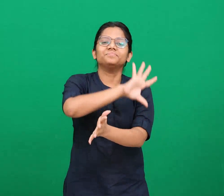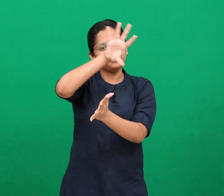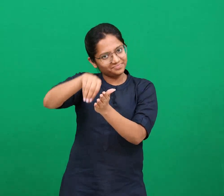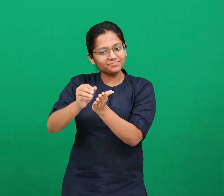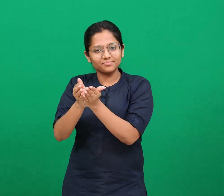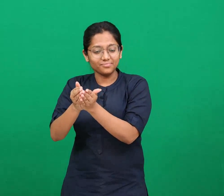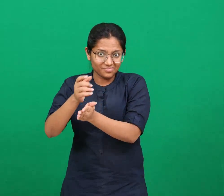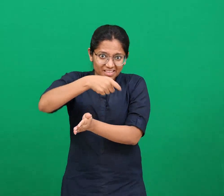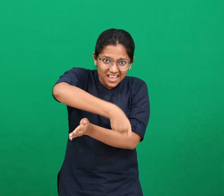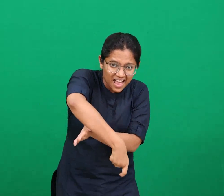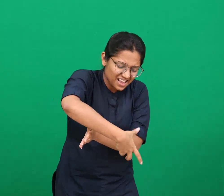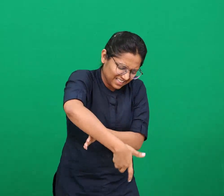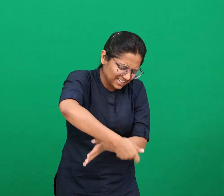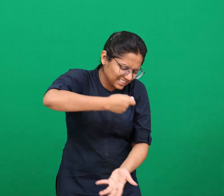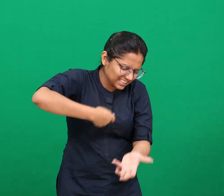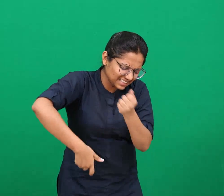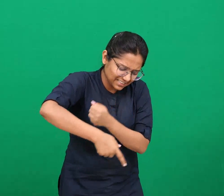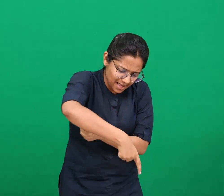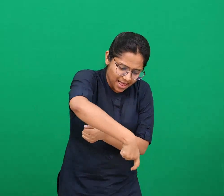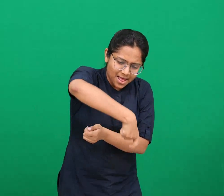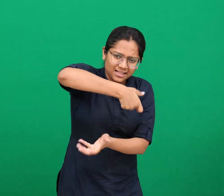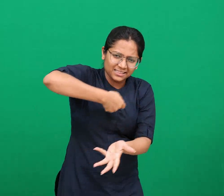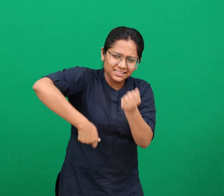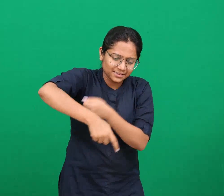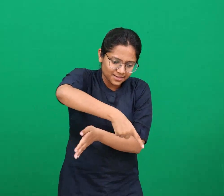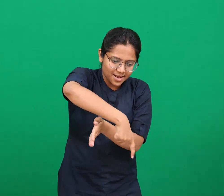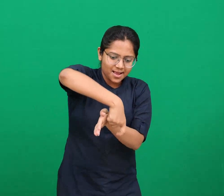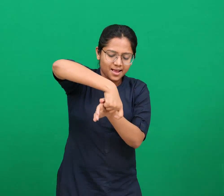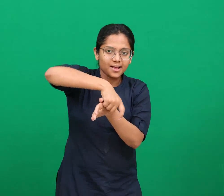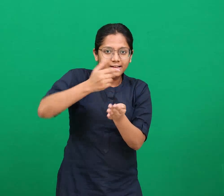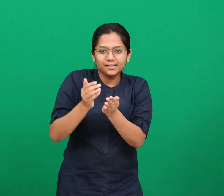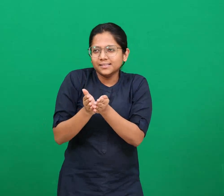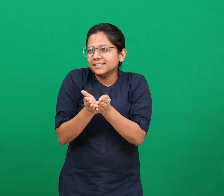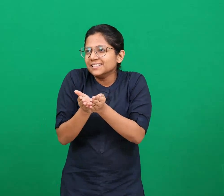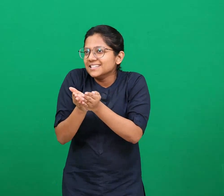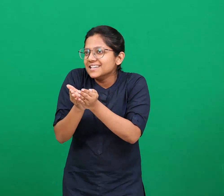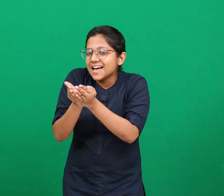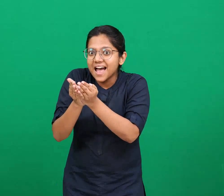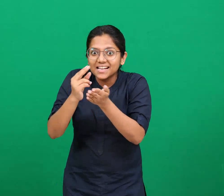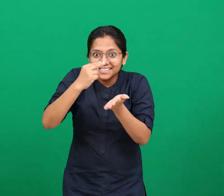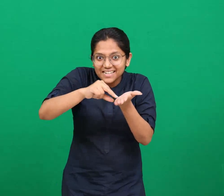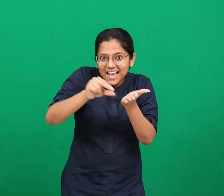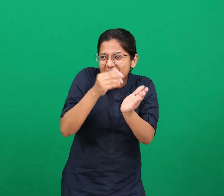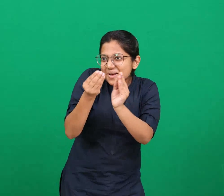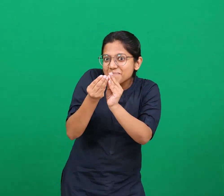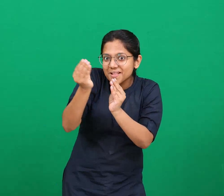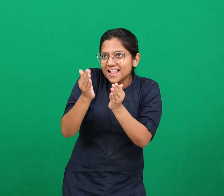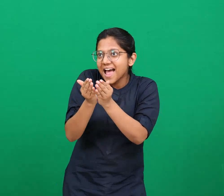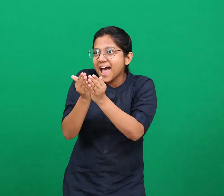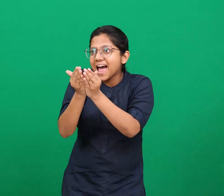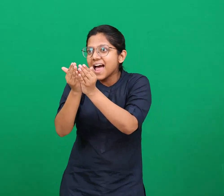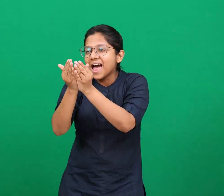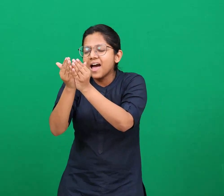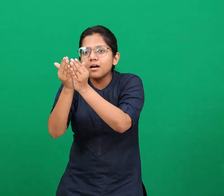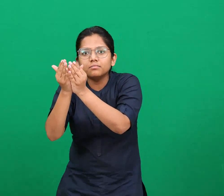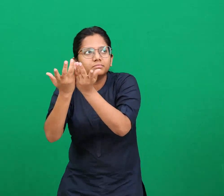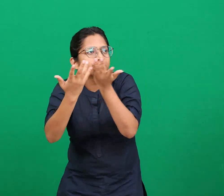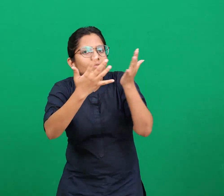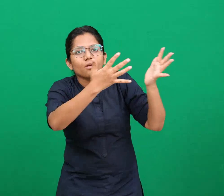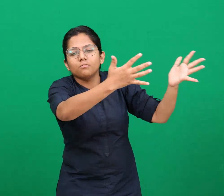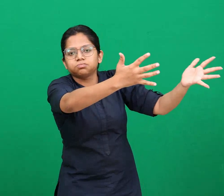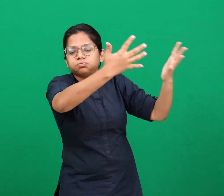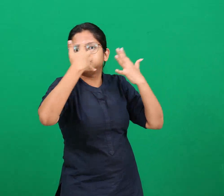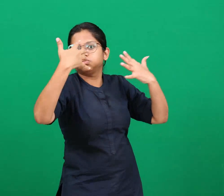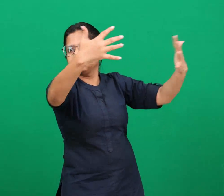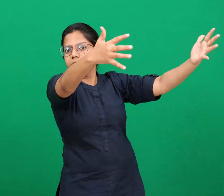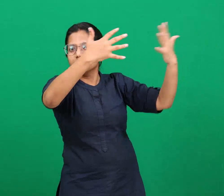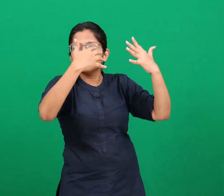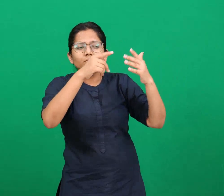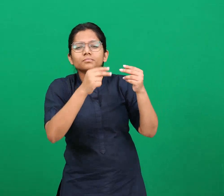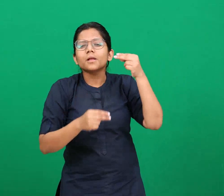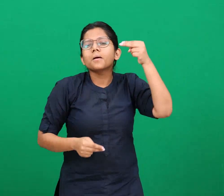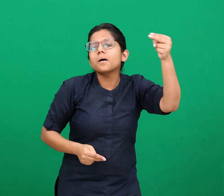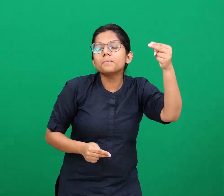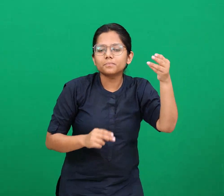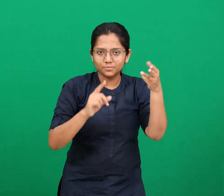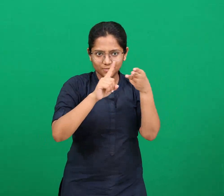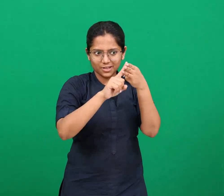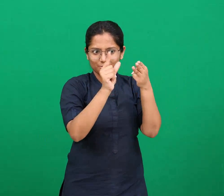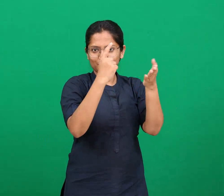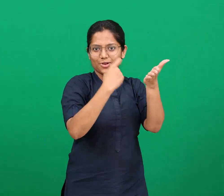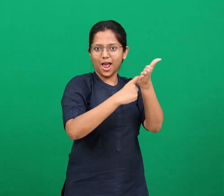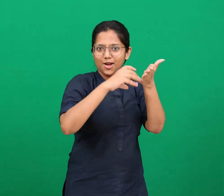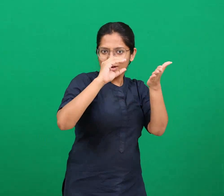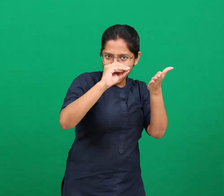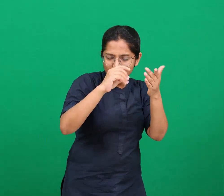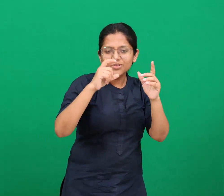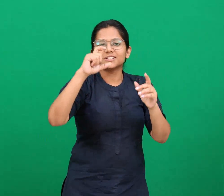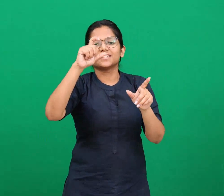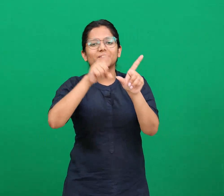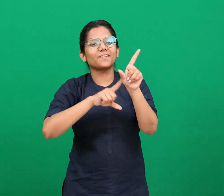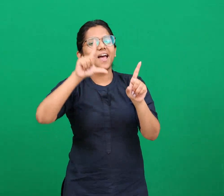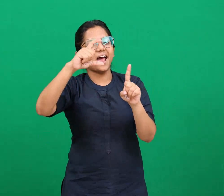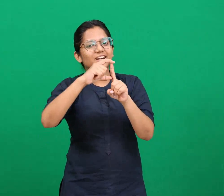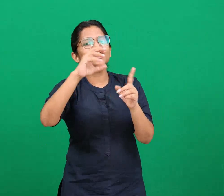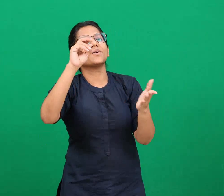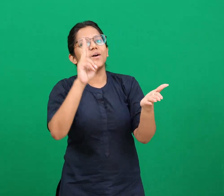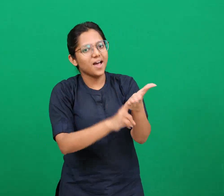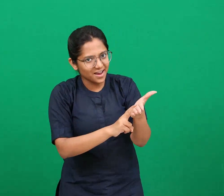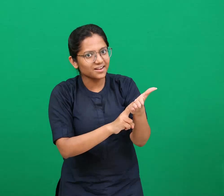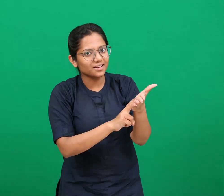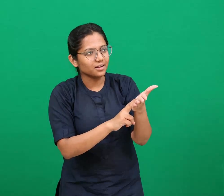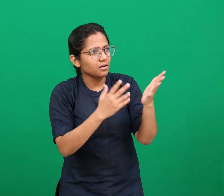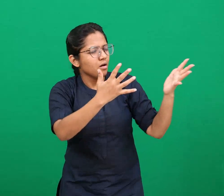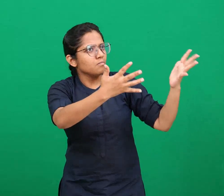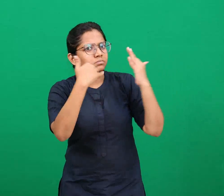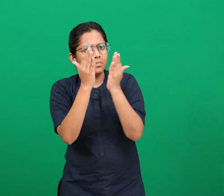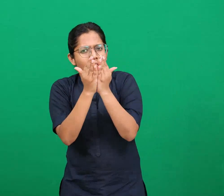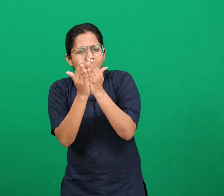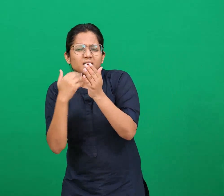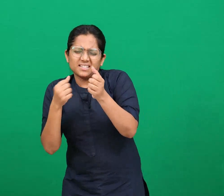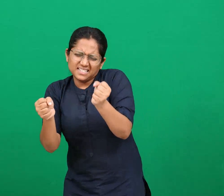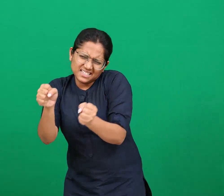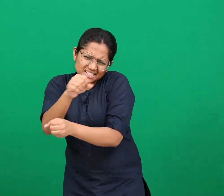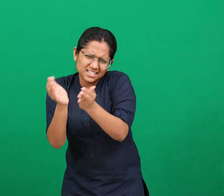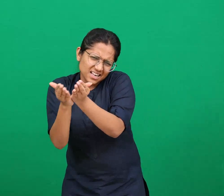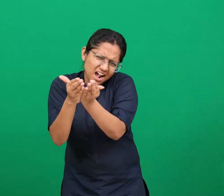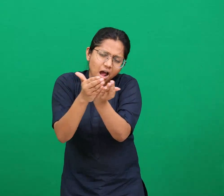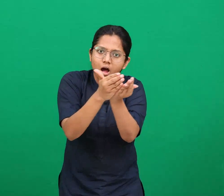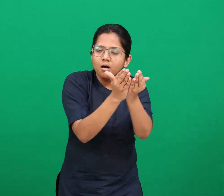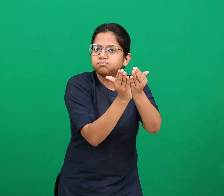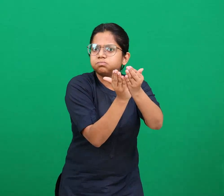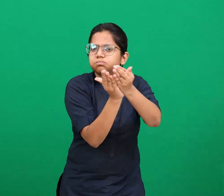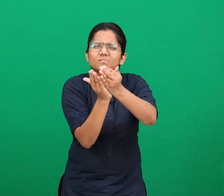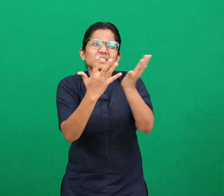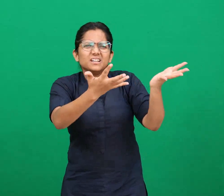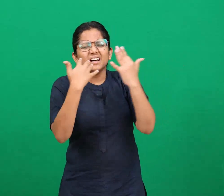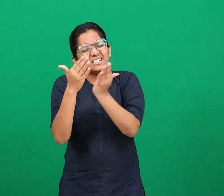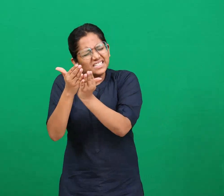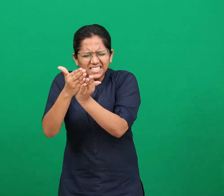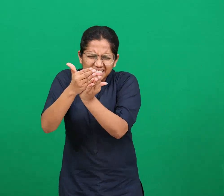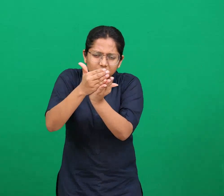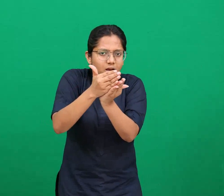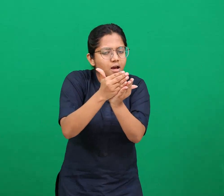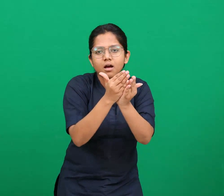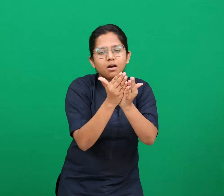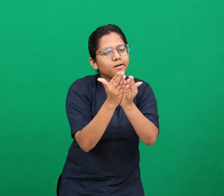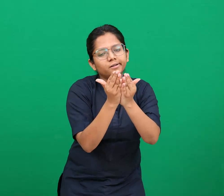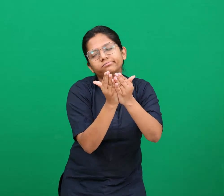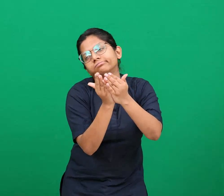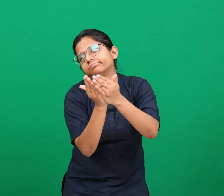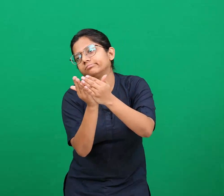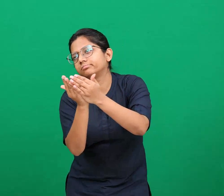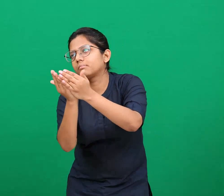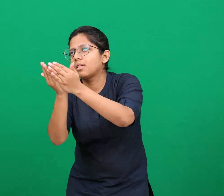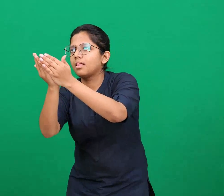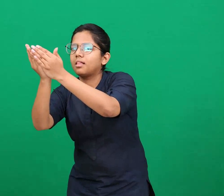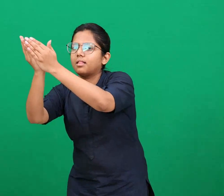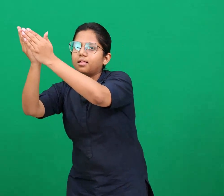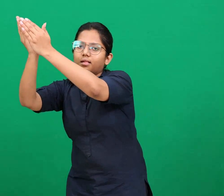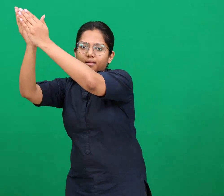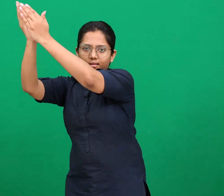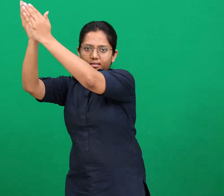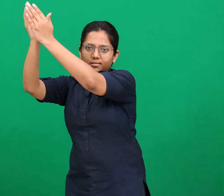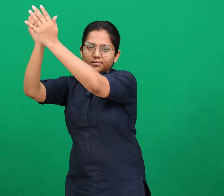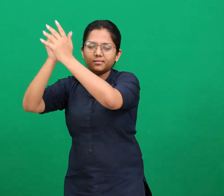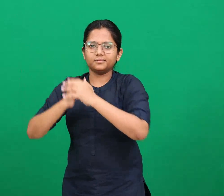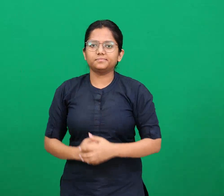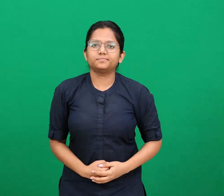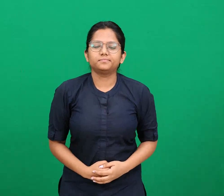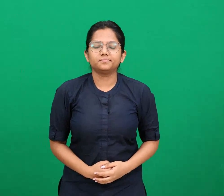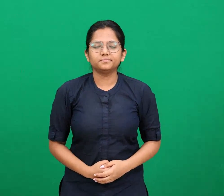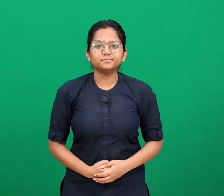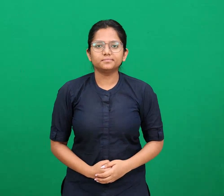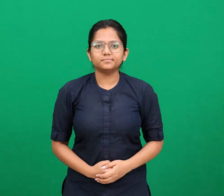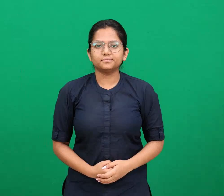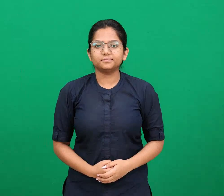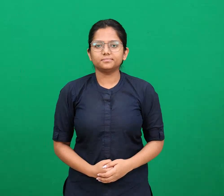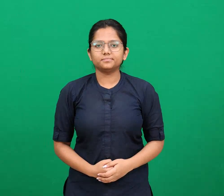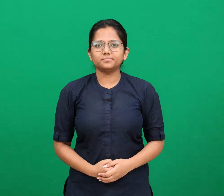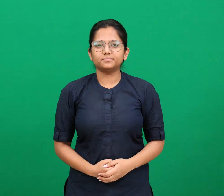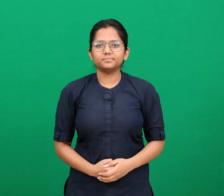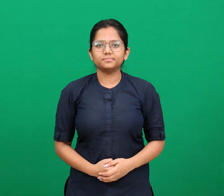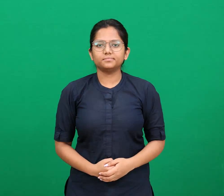But it was not long before a cyclone called the Northeaster swept down across the island. Unable to head into the wind, the ship was caught up. So we gave way and let ourselves be driven along.